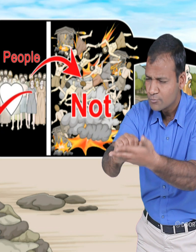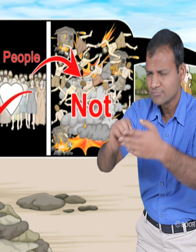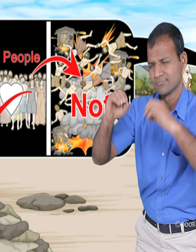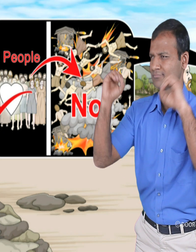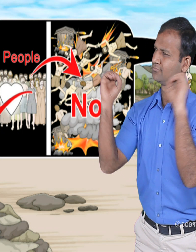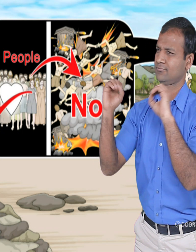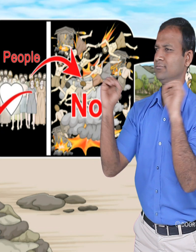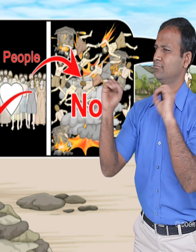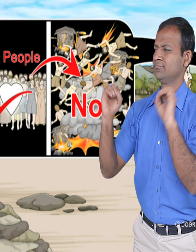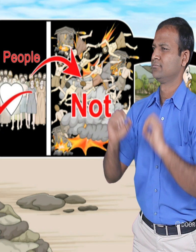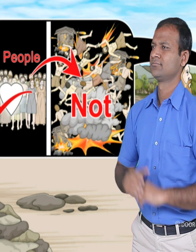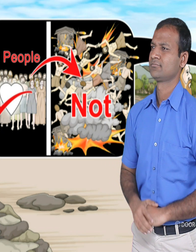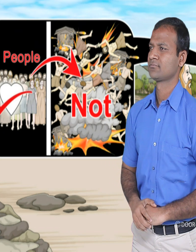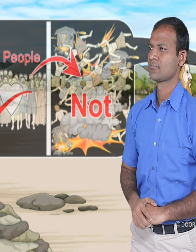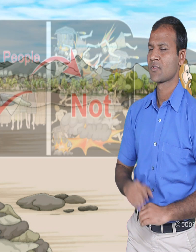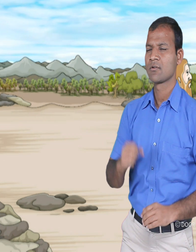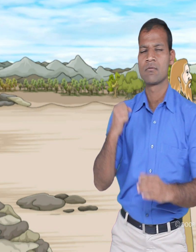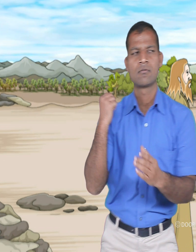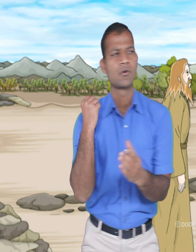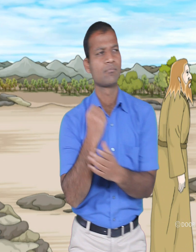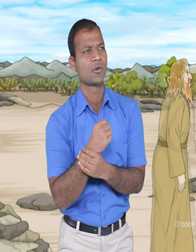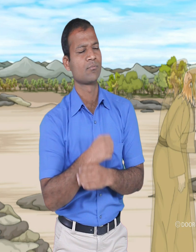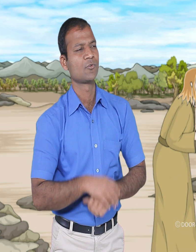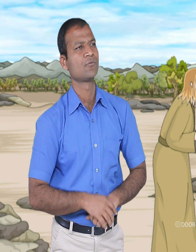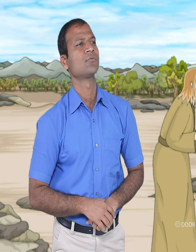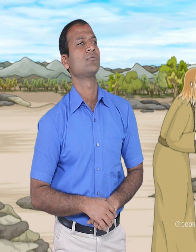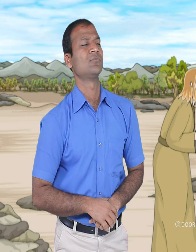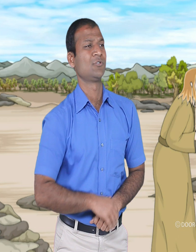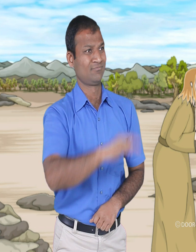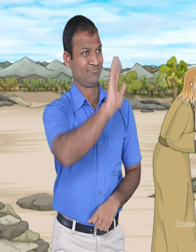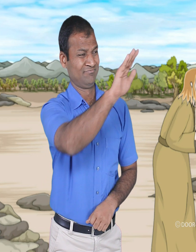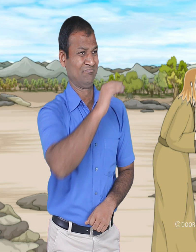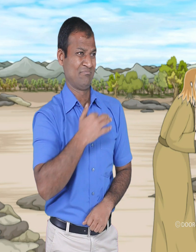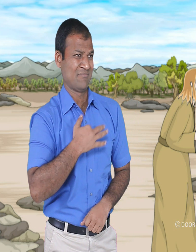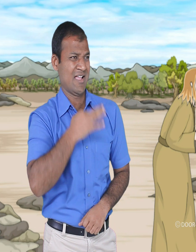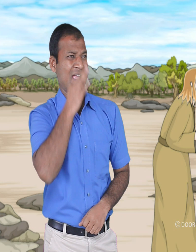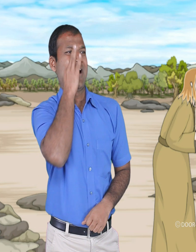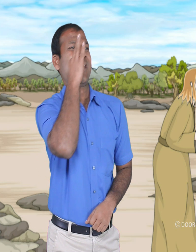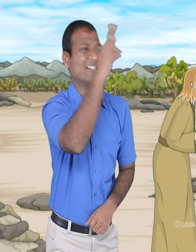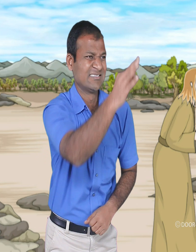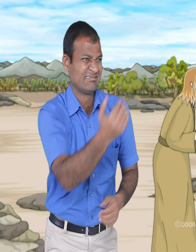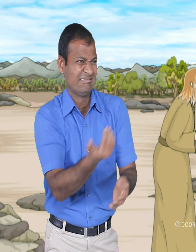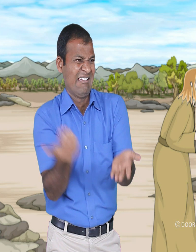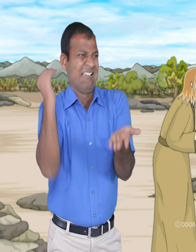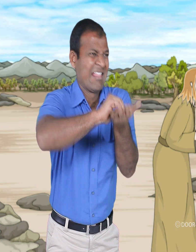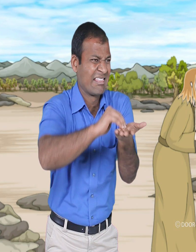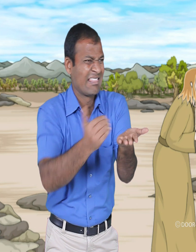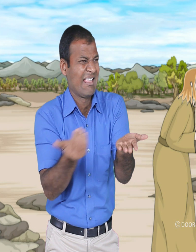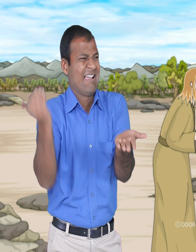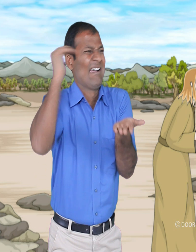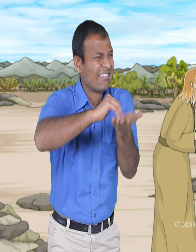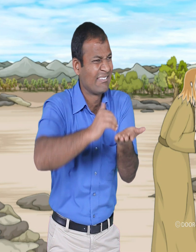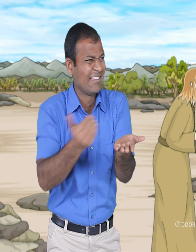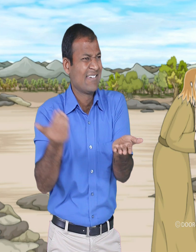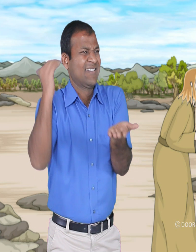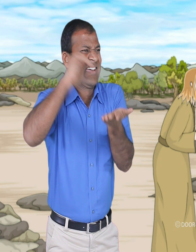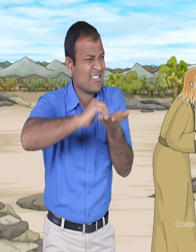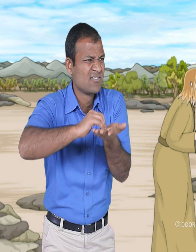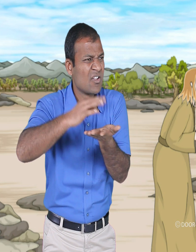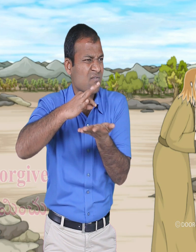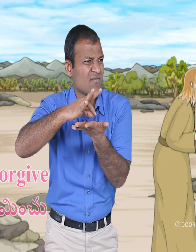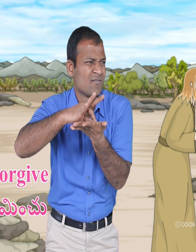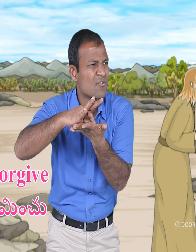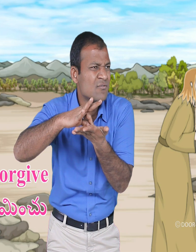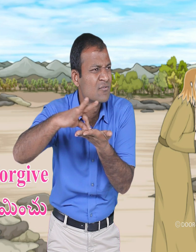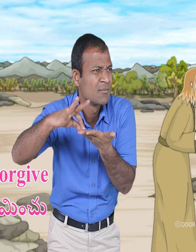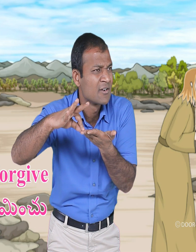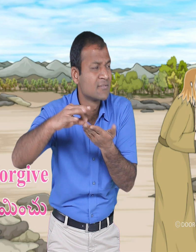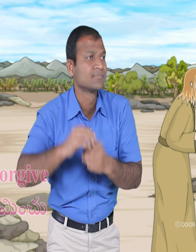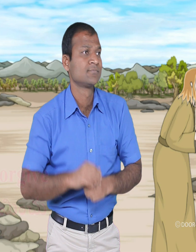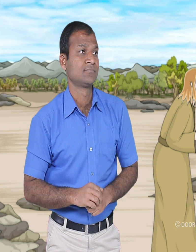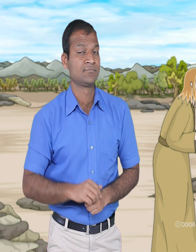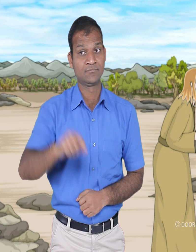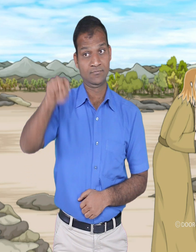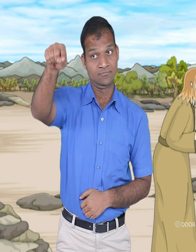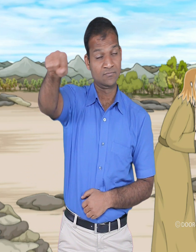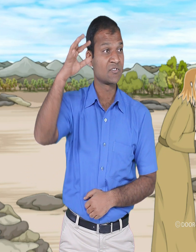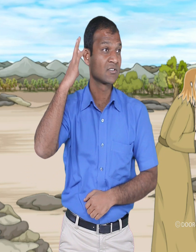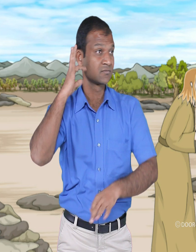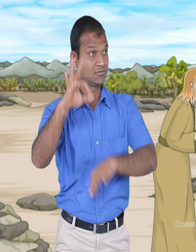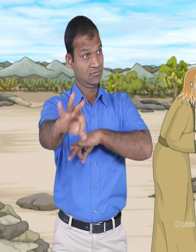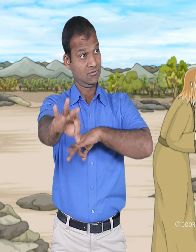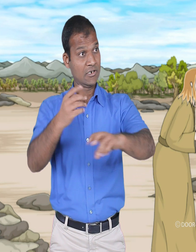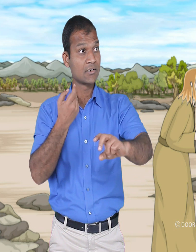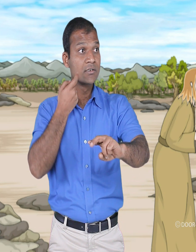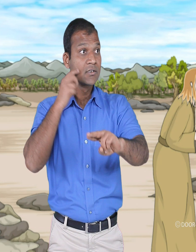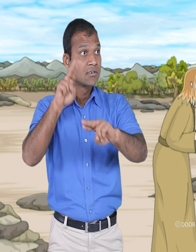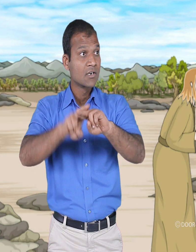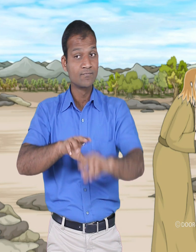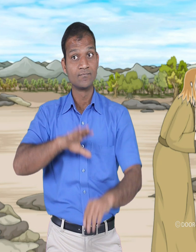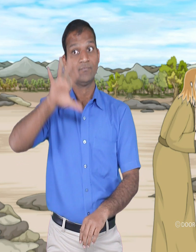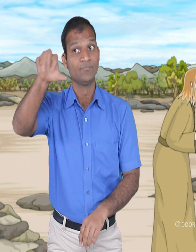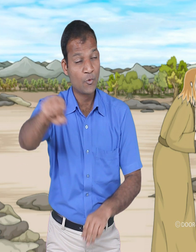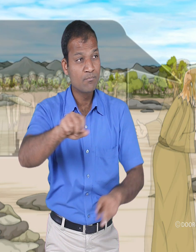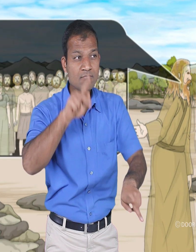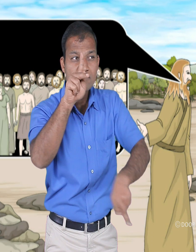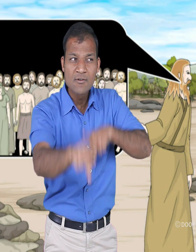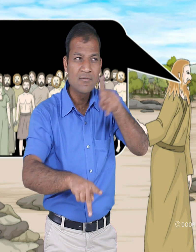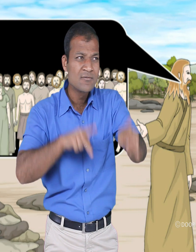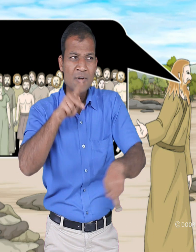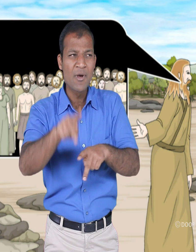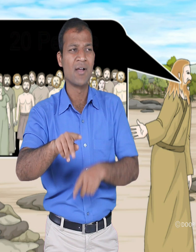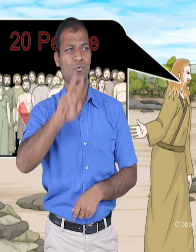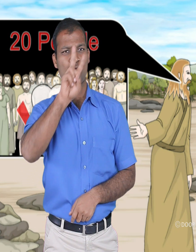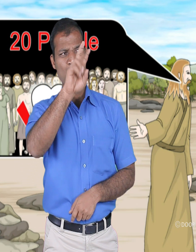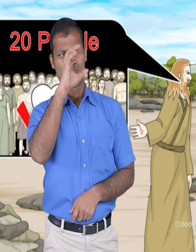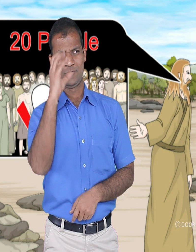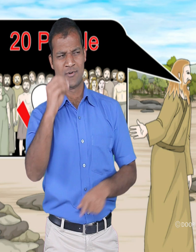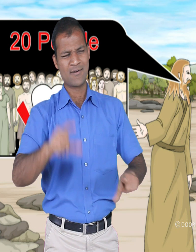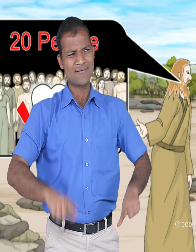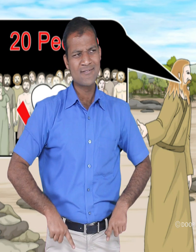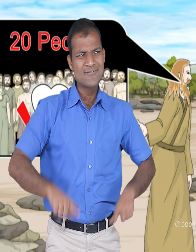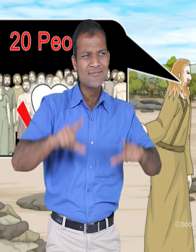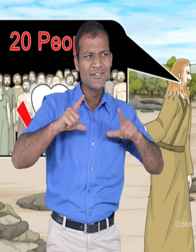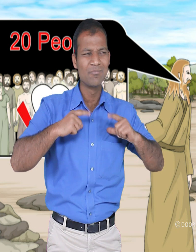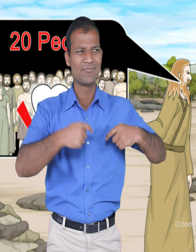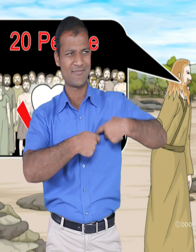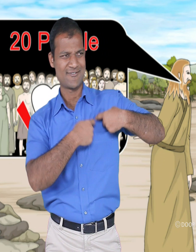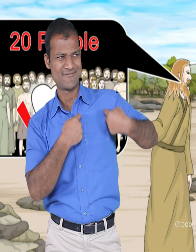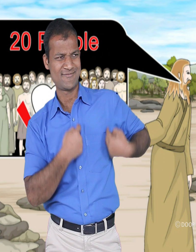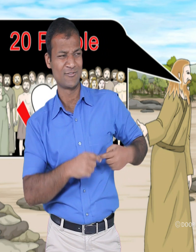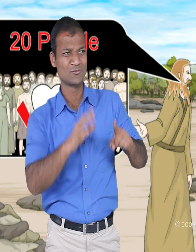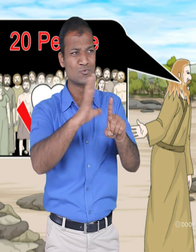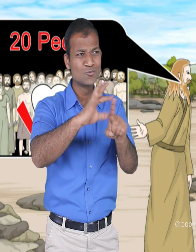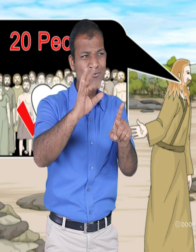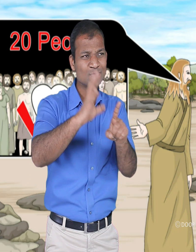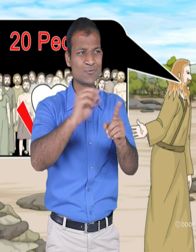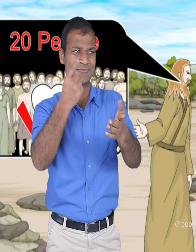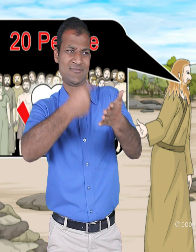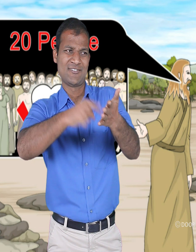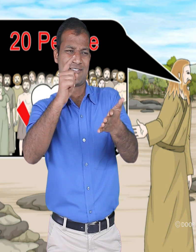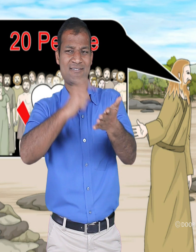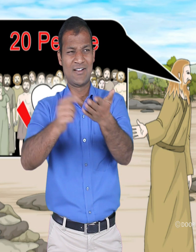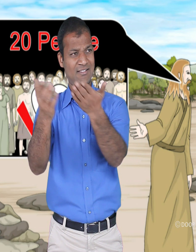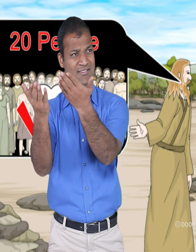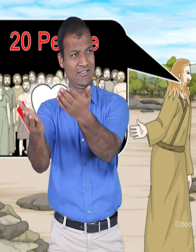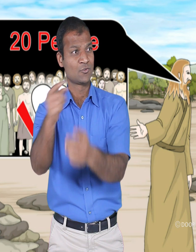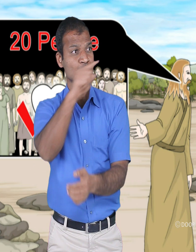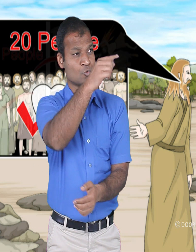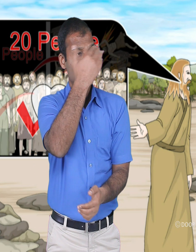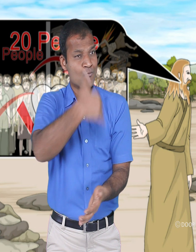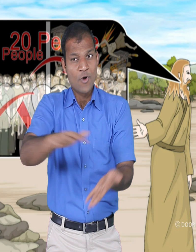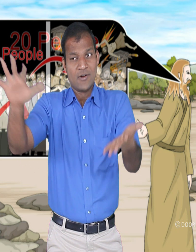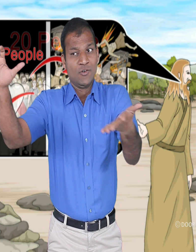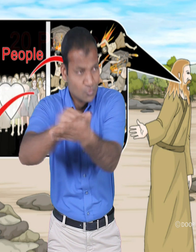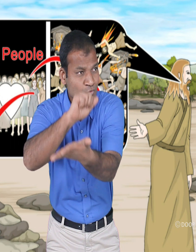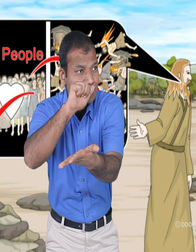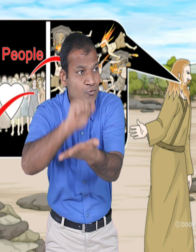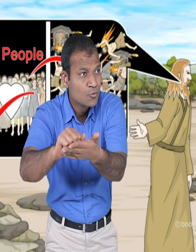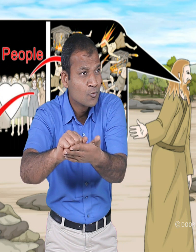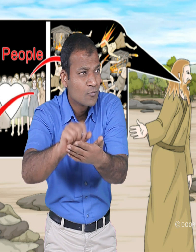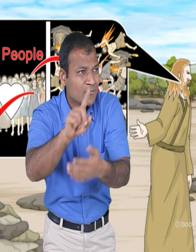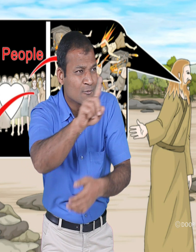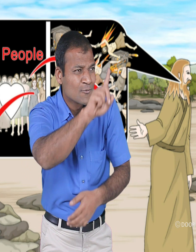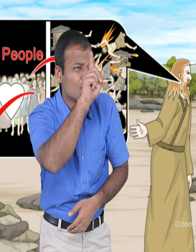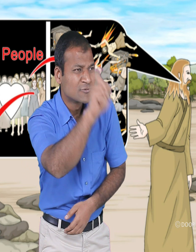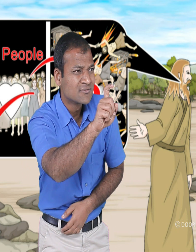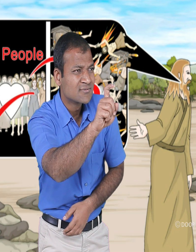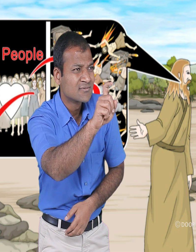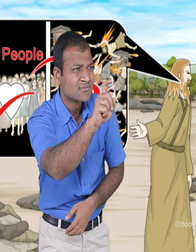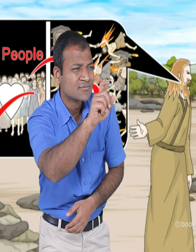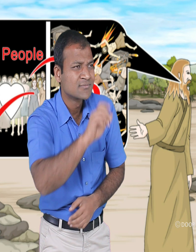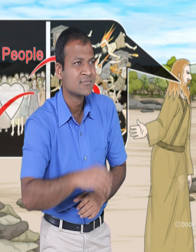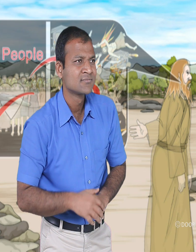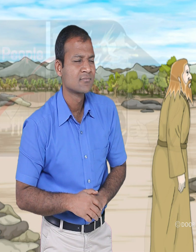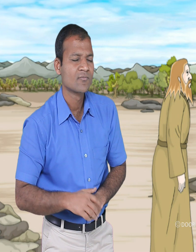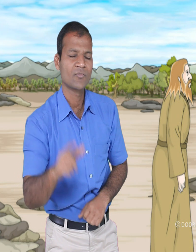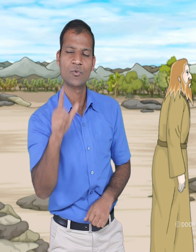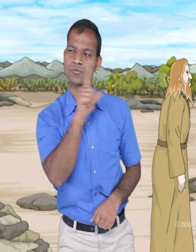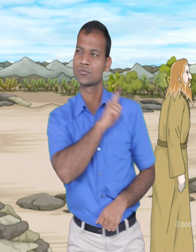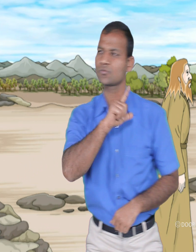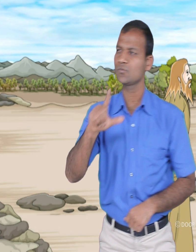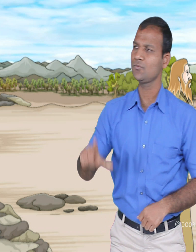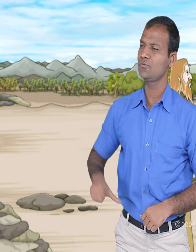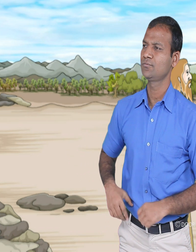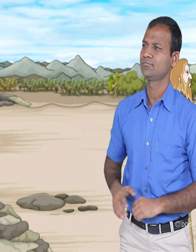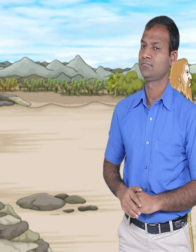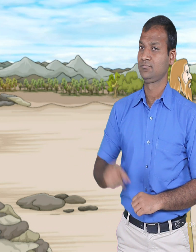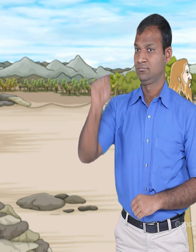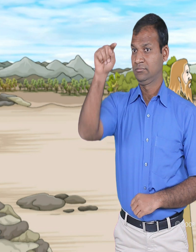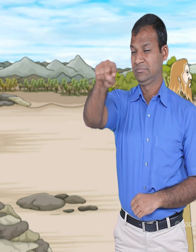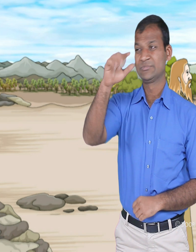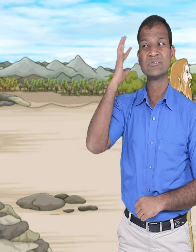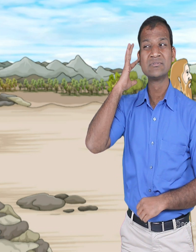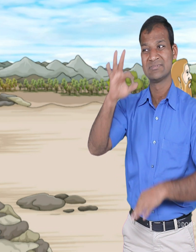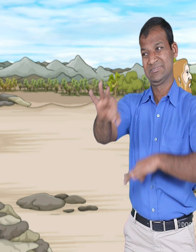And Abraham said, “Now that I have ventured to speak to the Lord, suppose twenty are found there?”